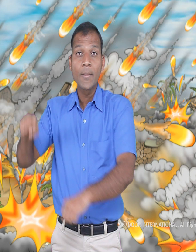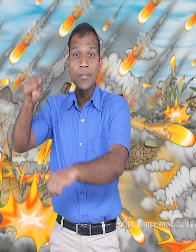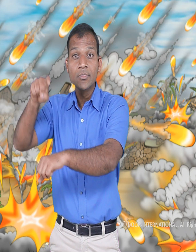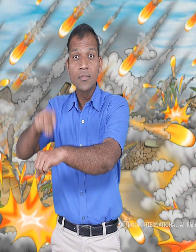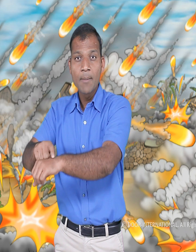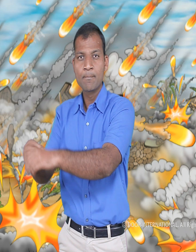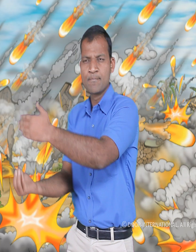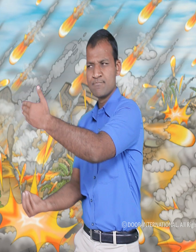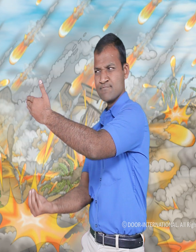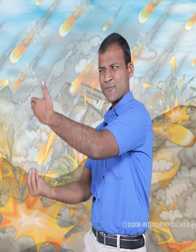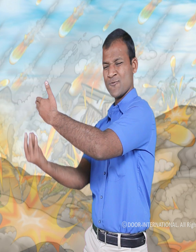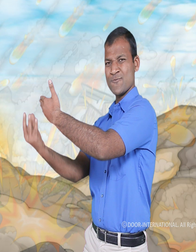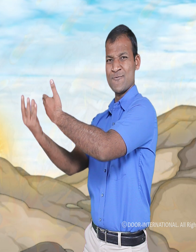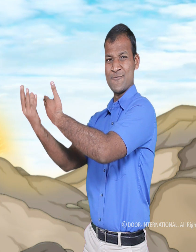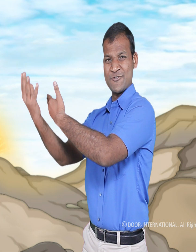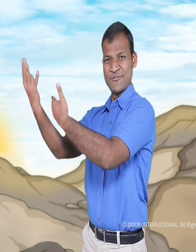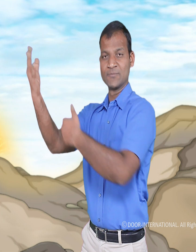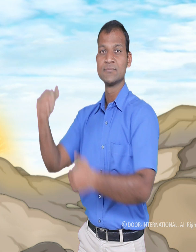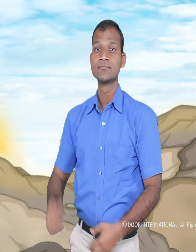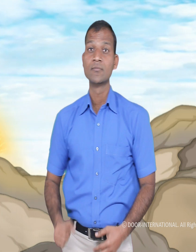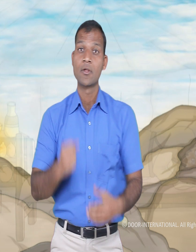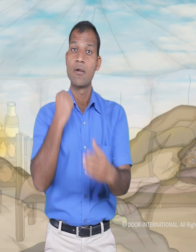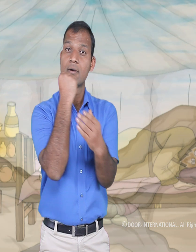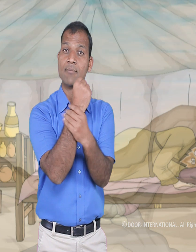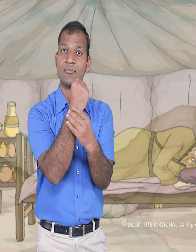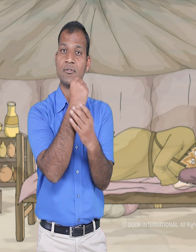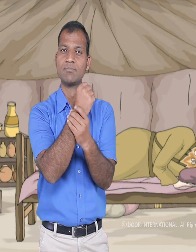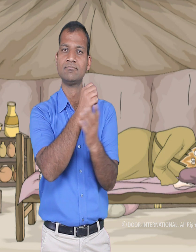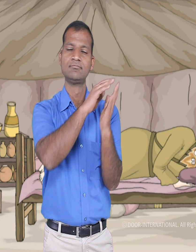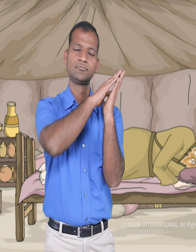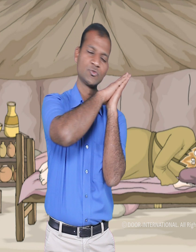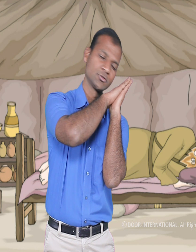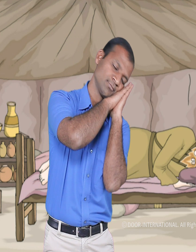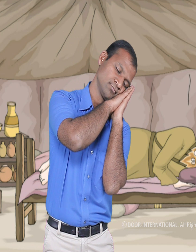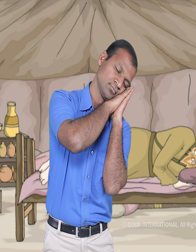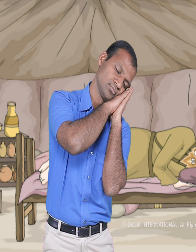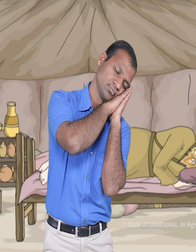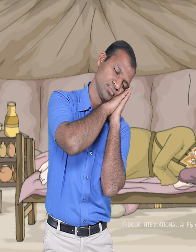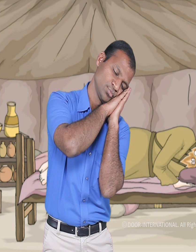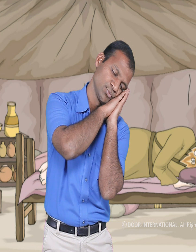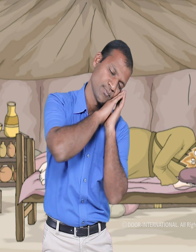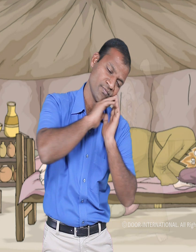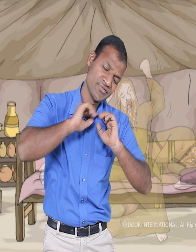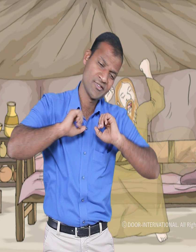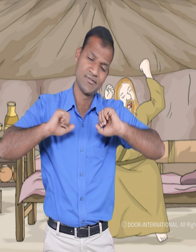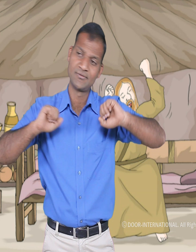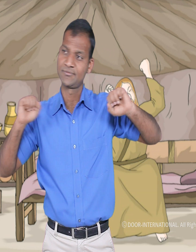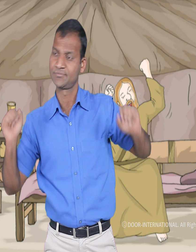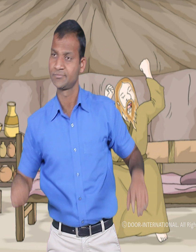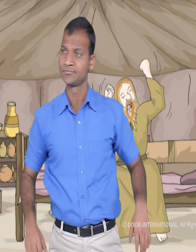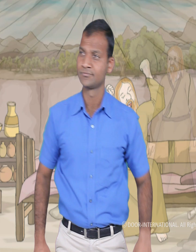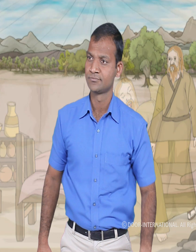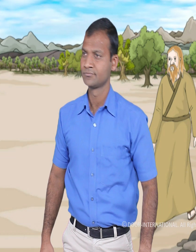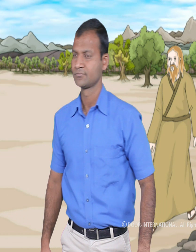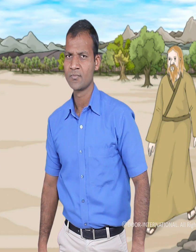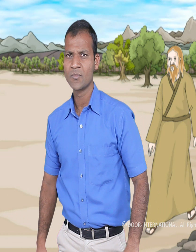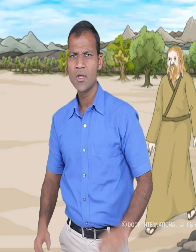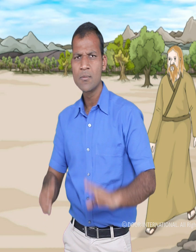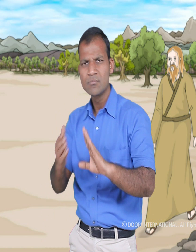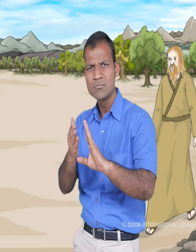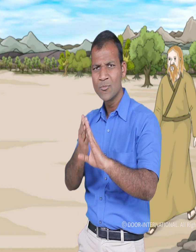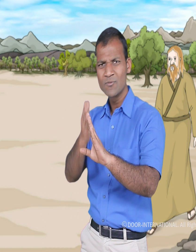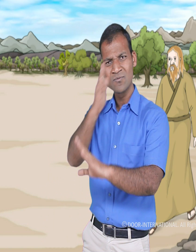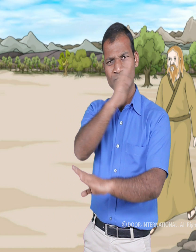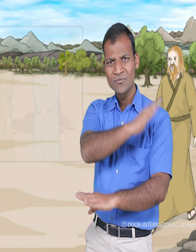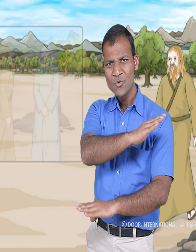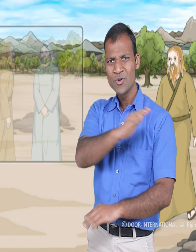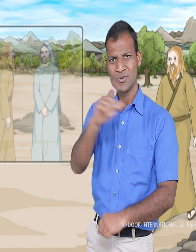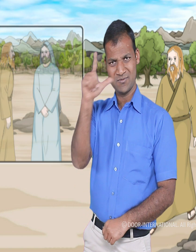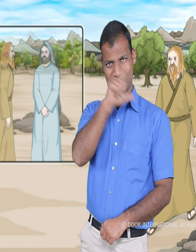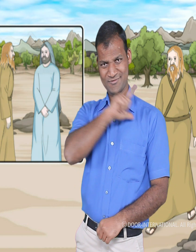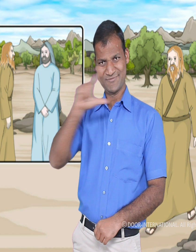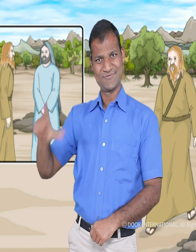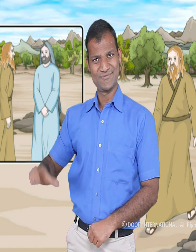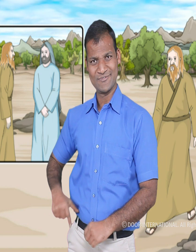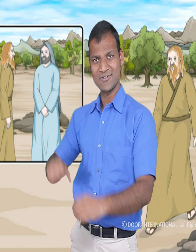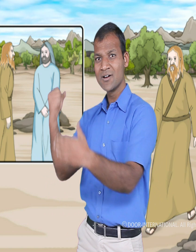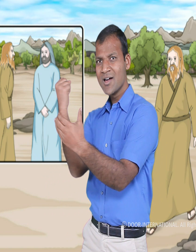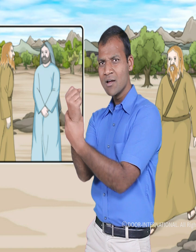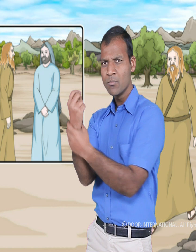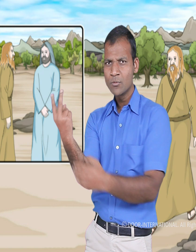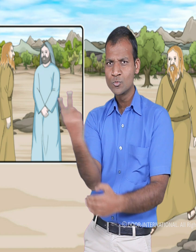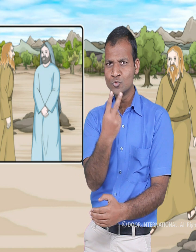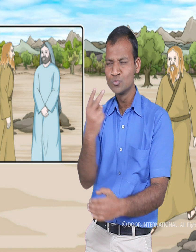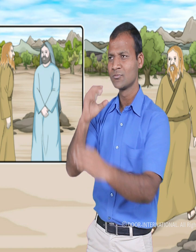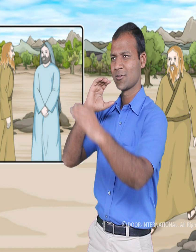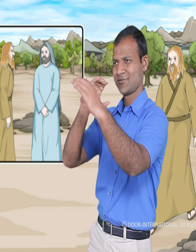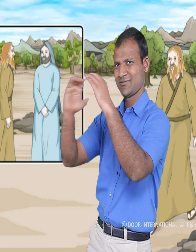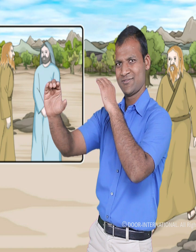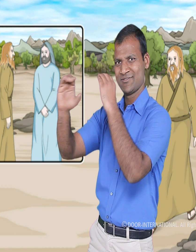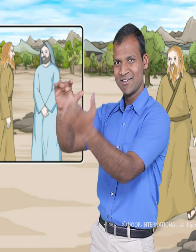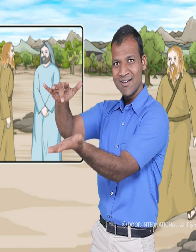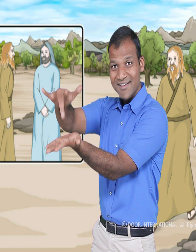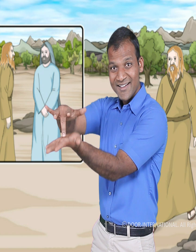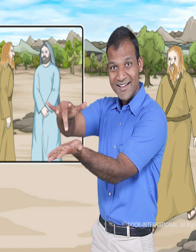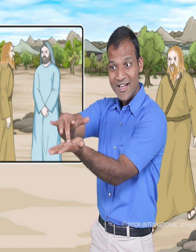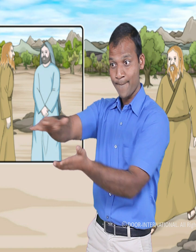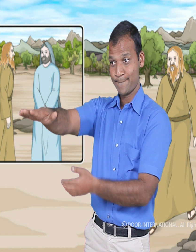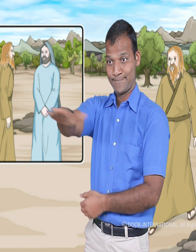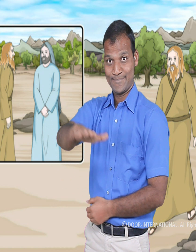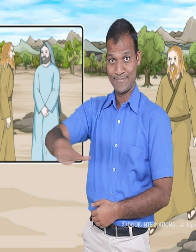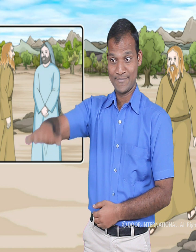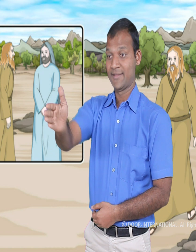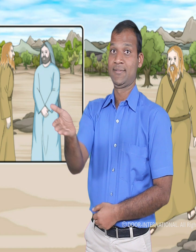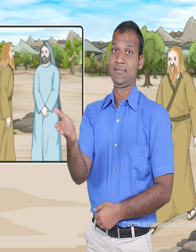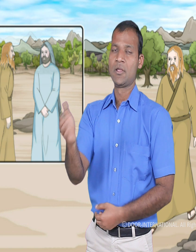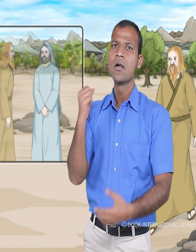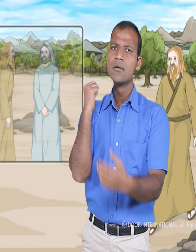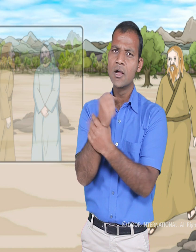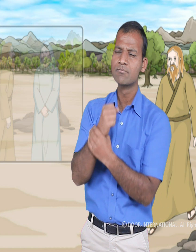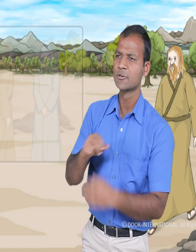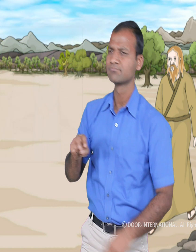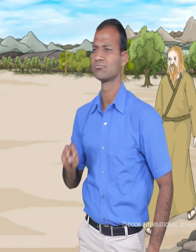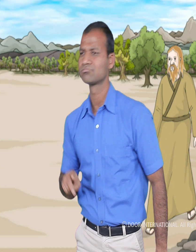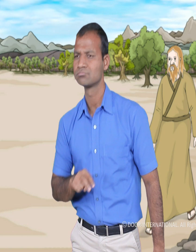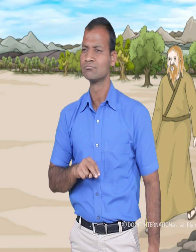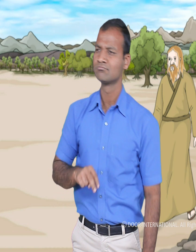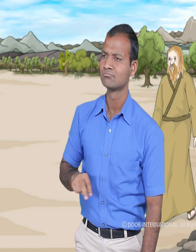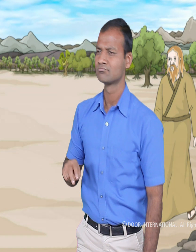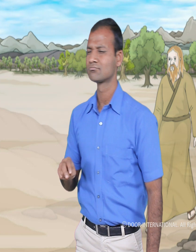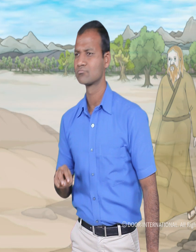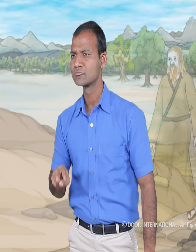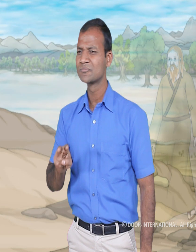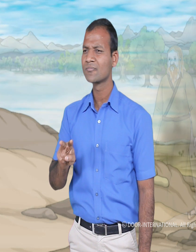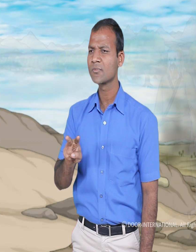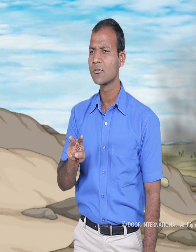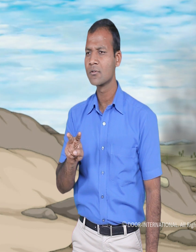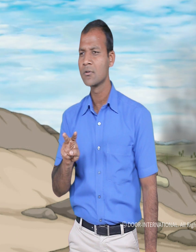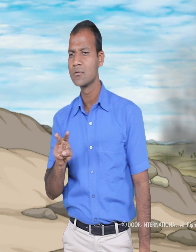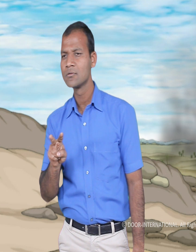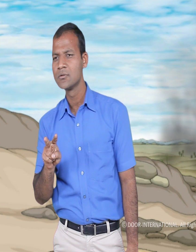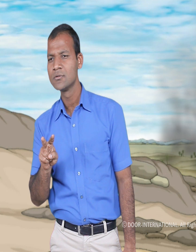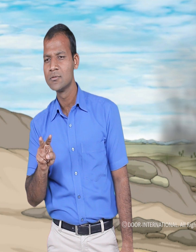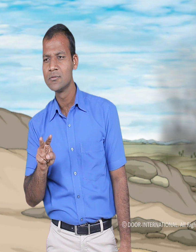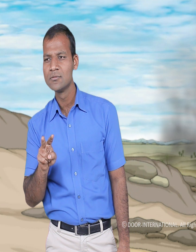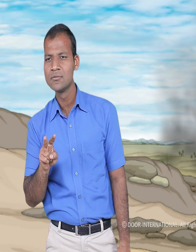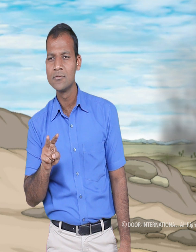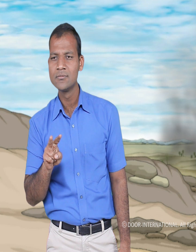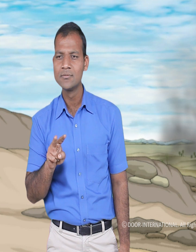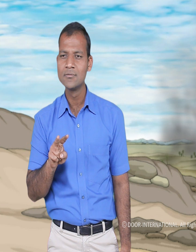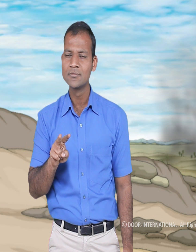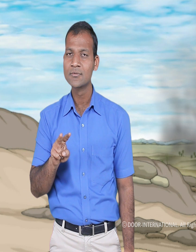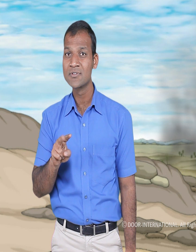Early the next morning, Abraham got up and returned to the place where he had stood before the LORD.